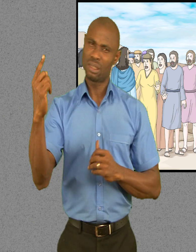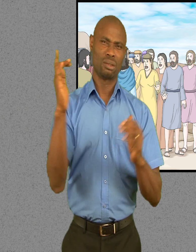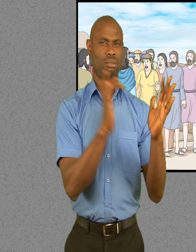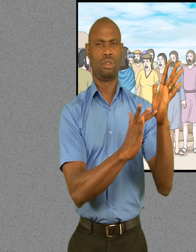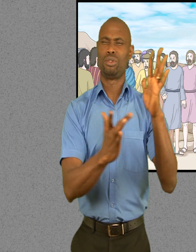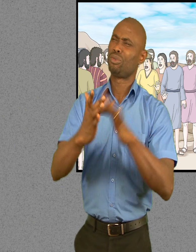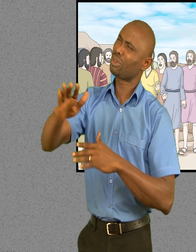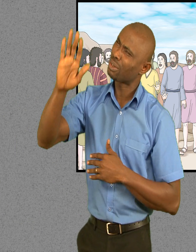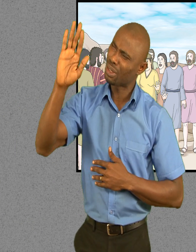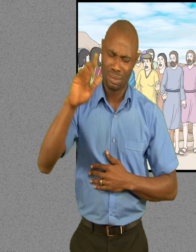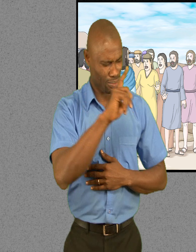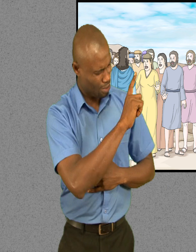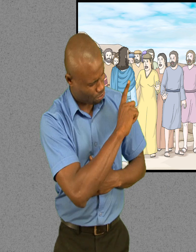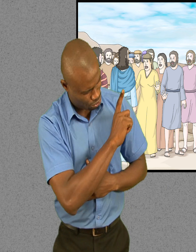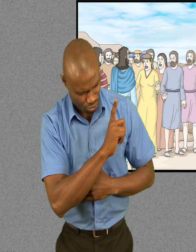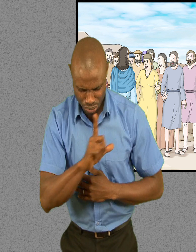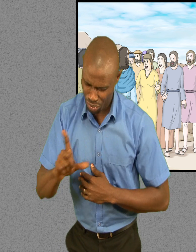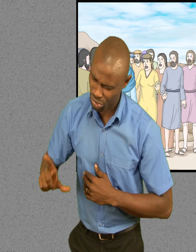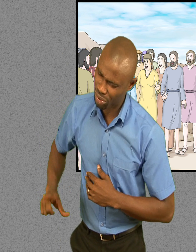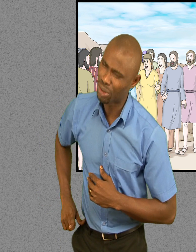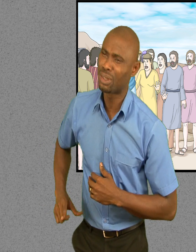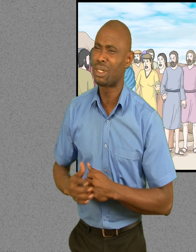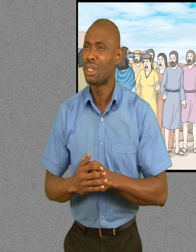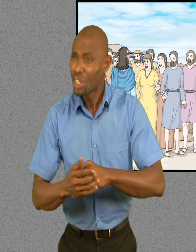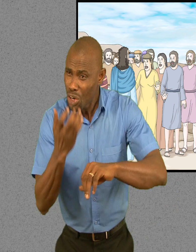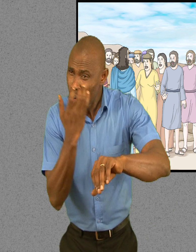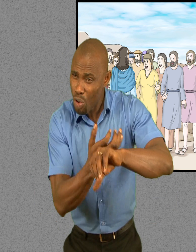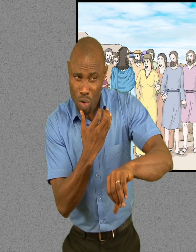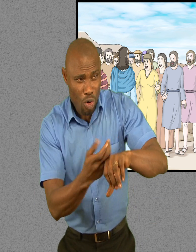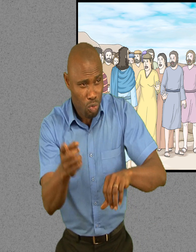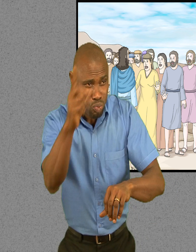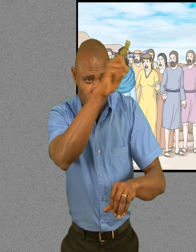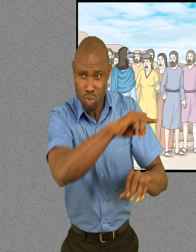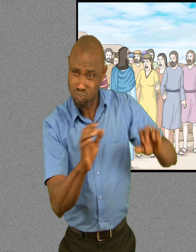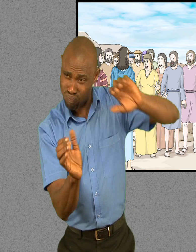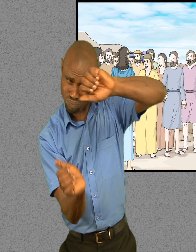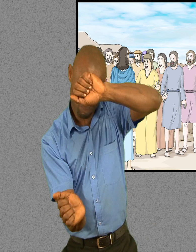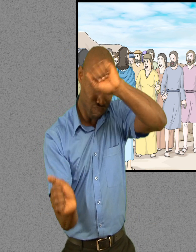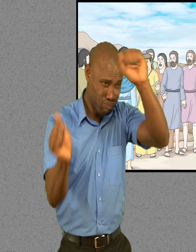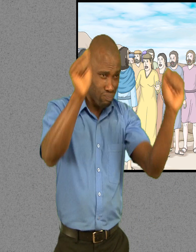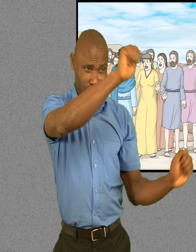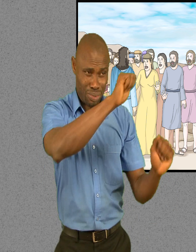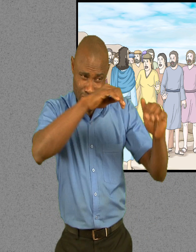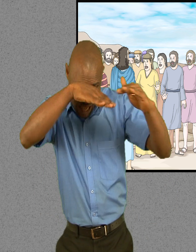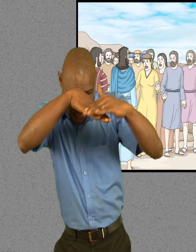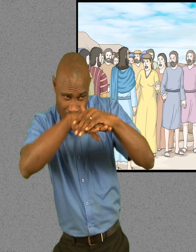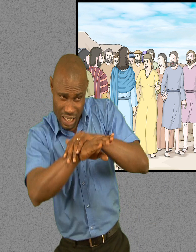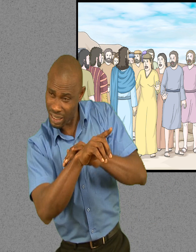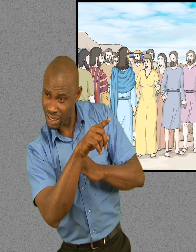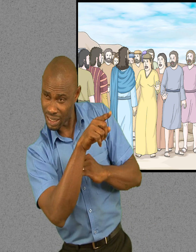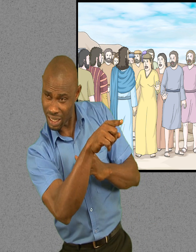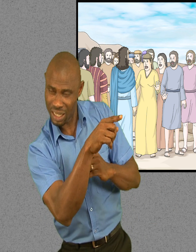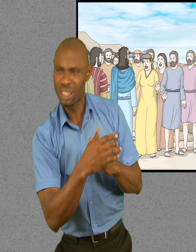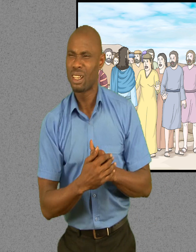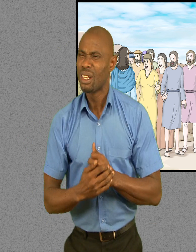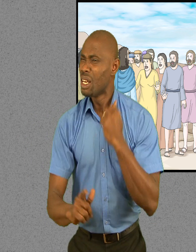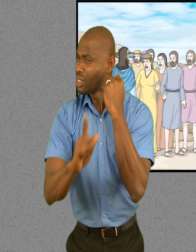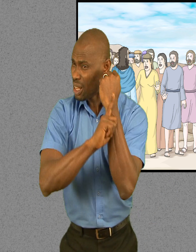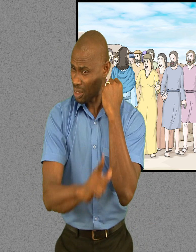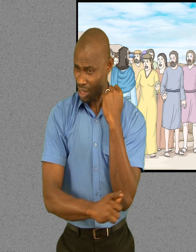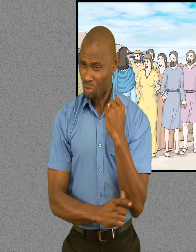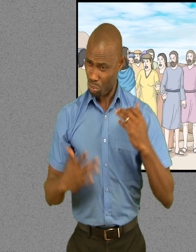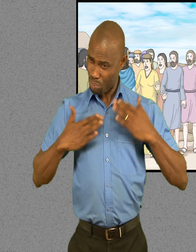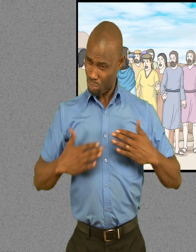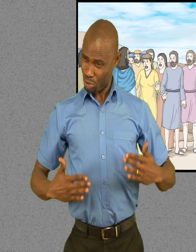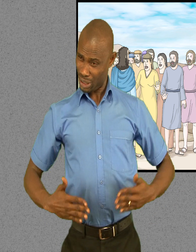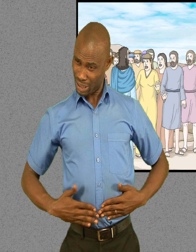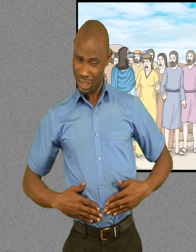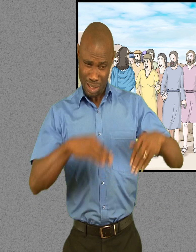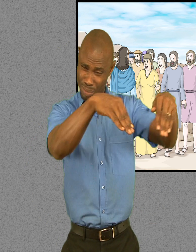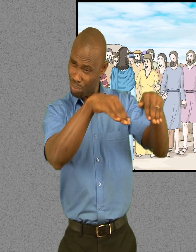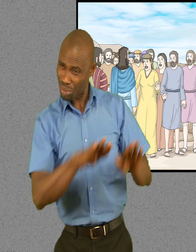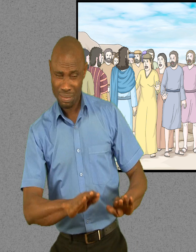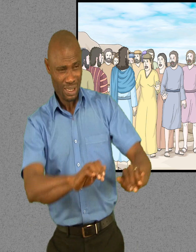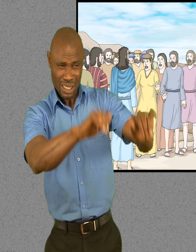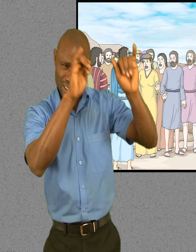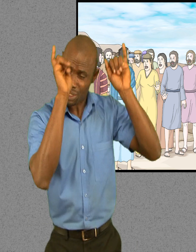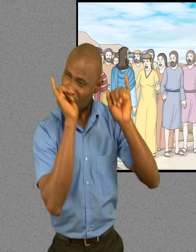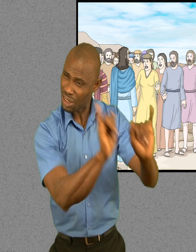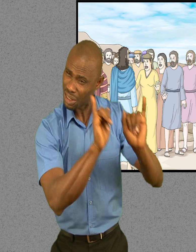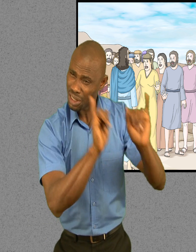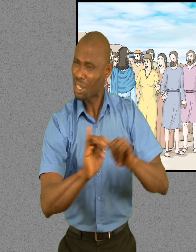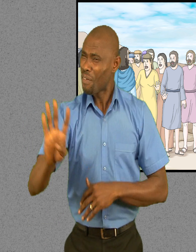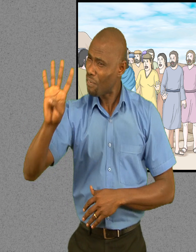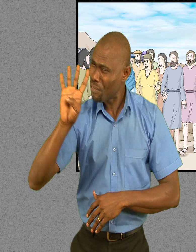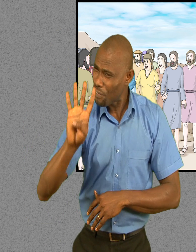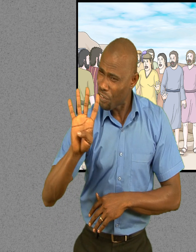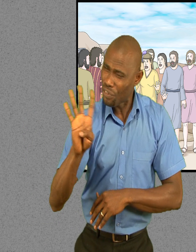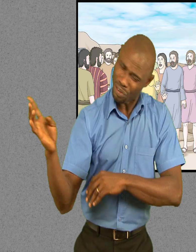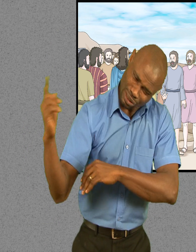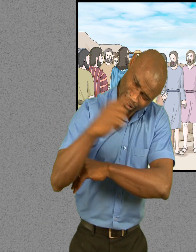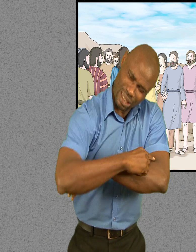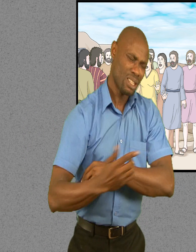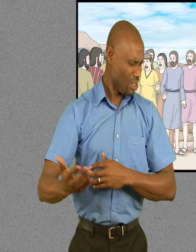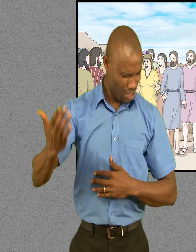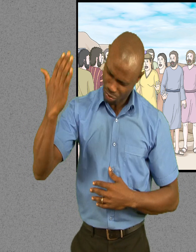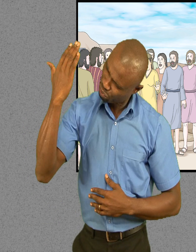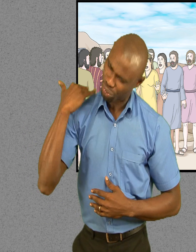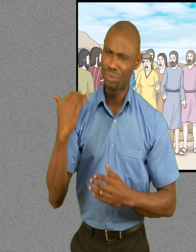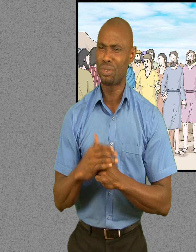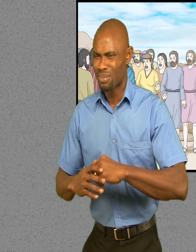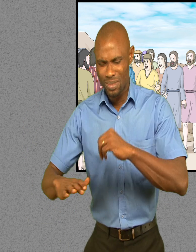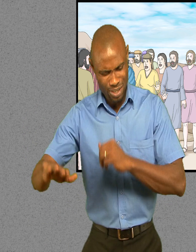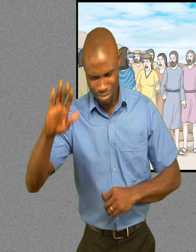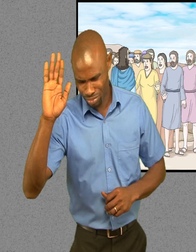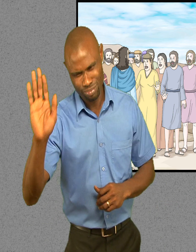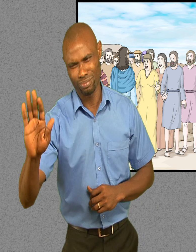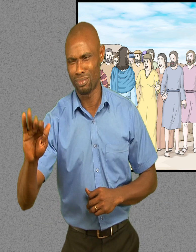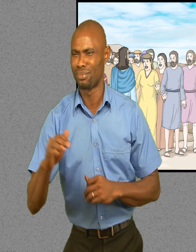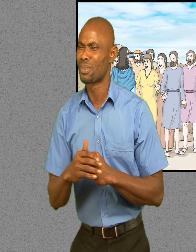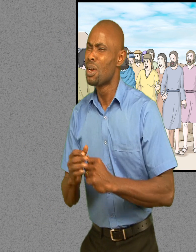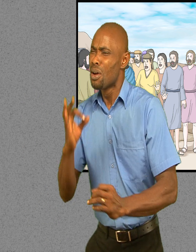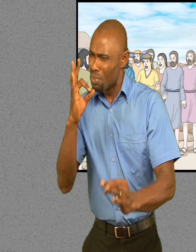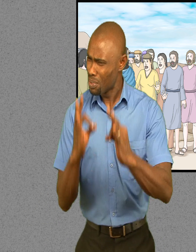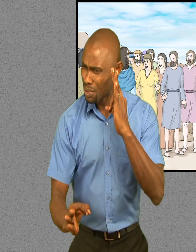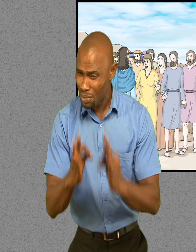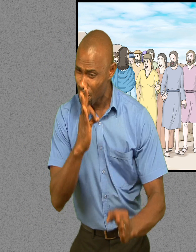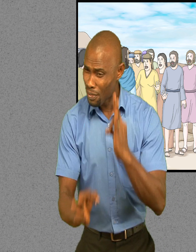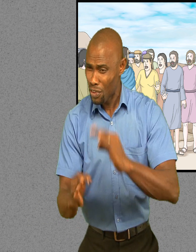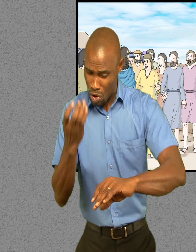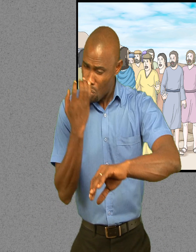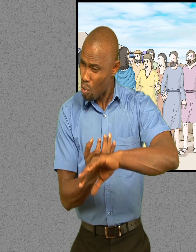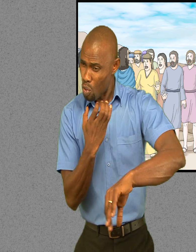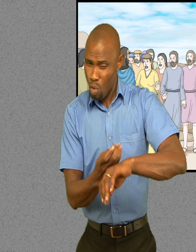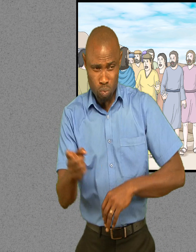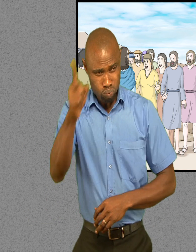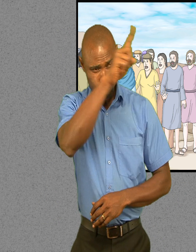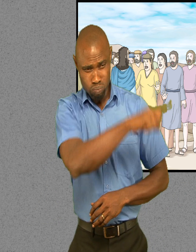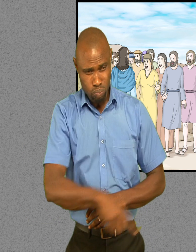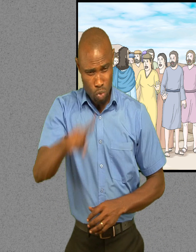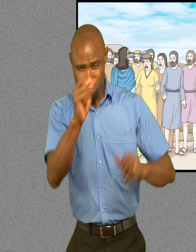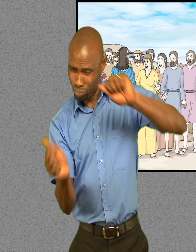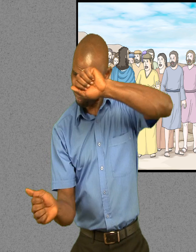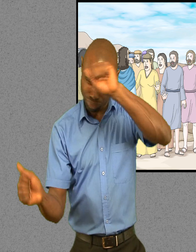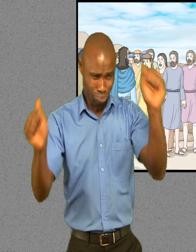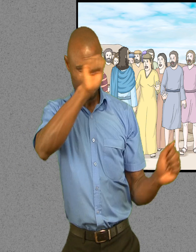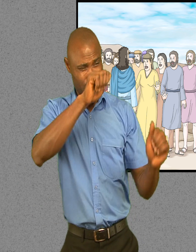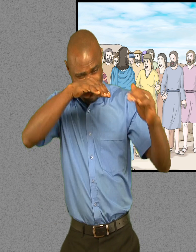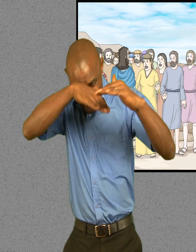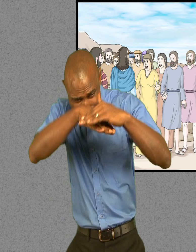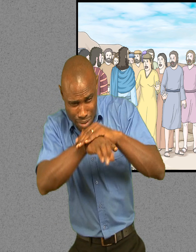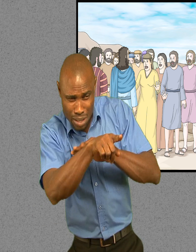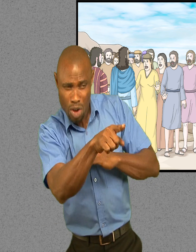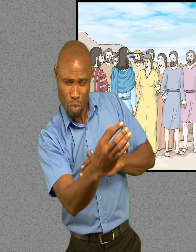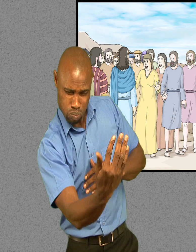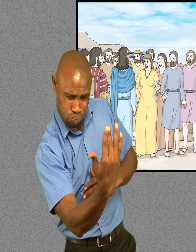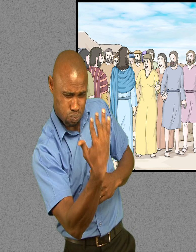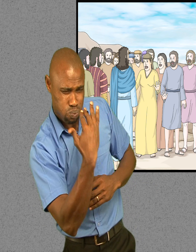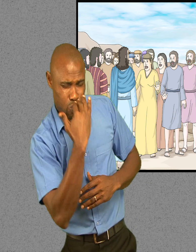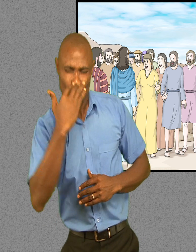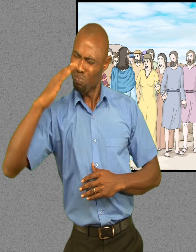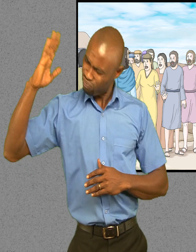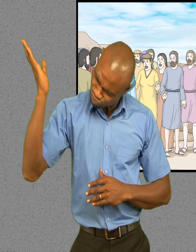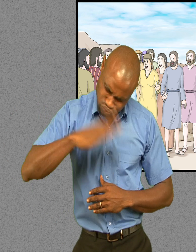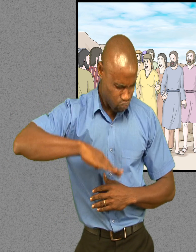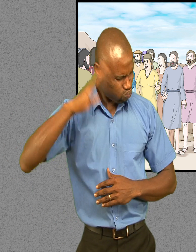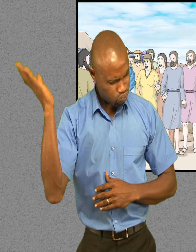“Lord, by now he stinks,” said Martha, the sister of the dead man.